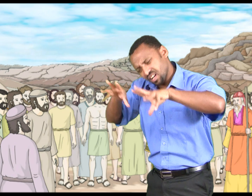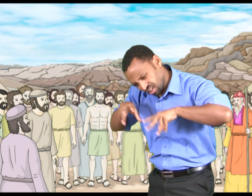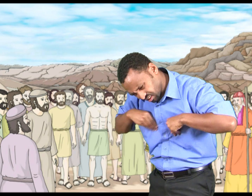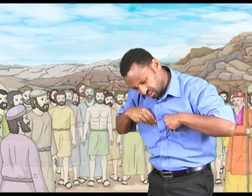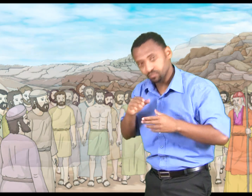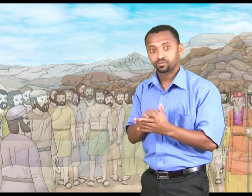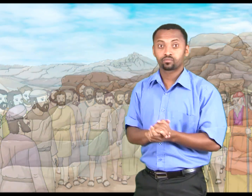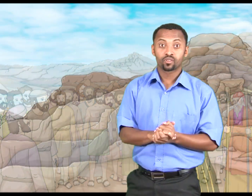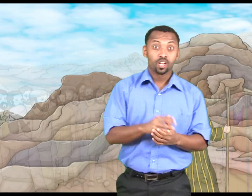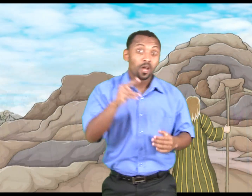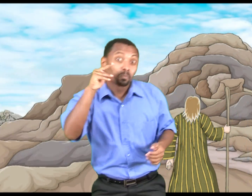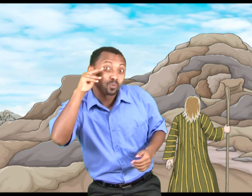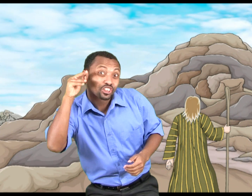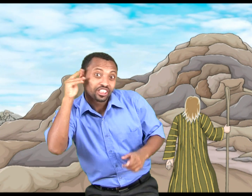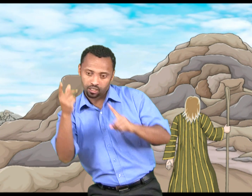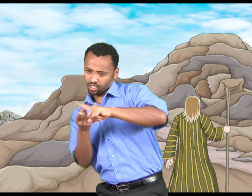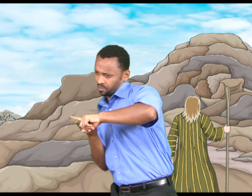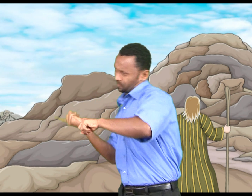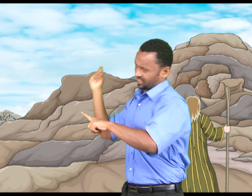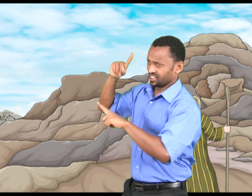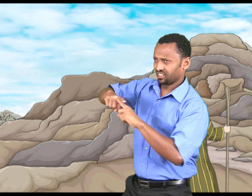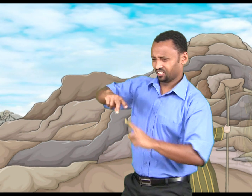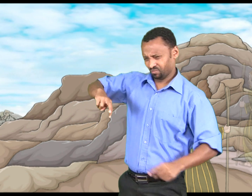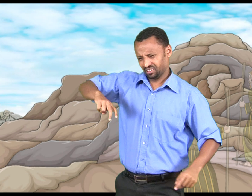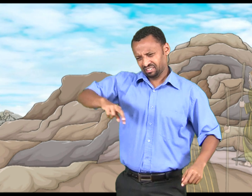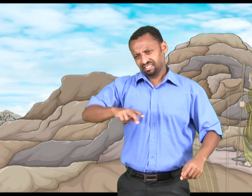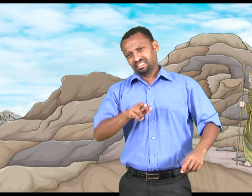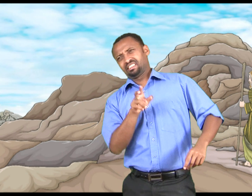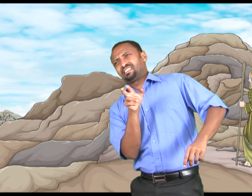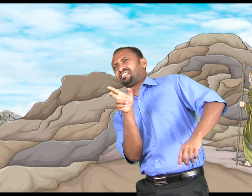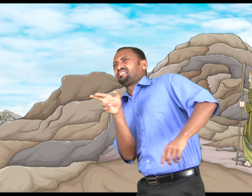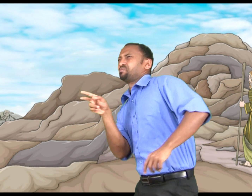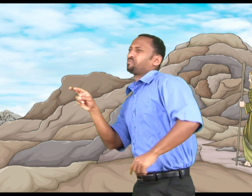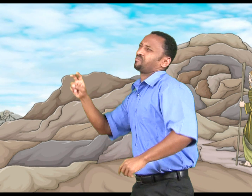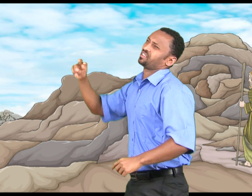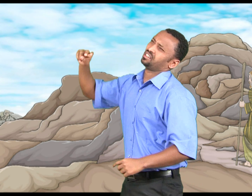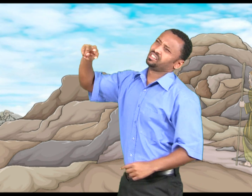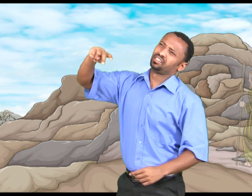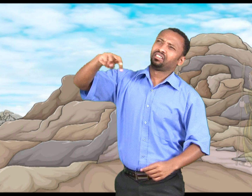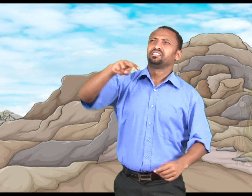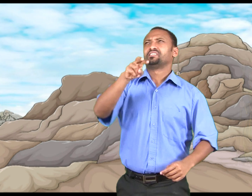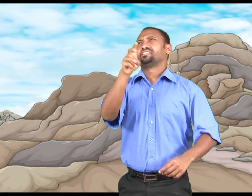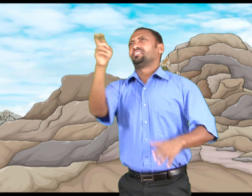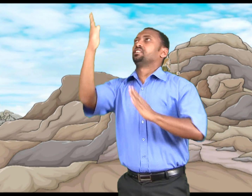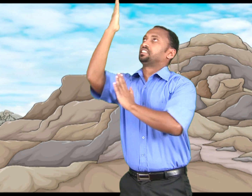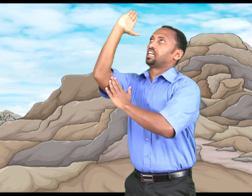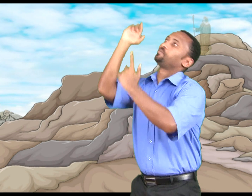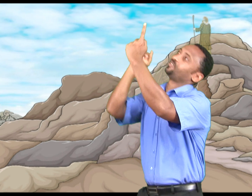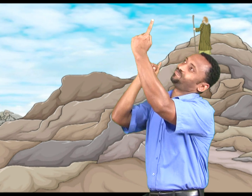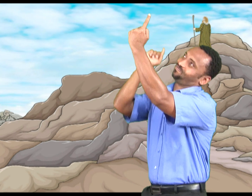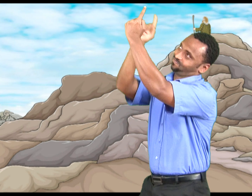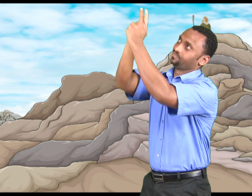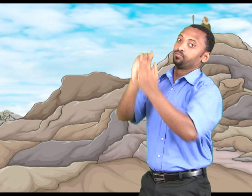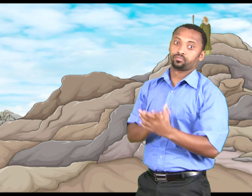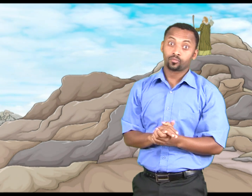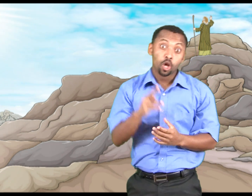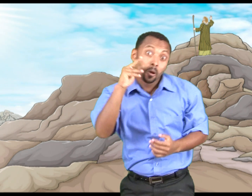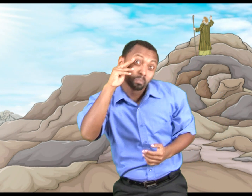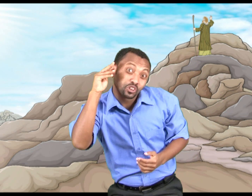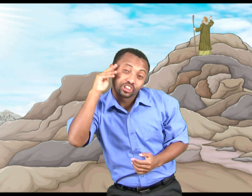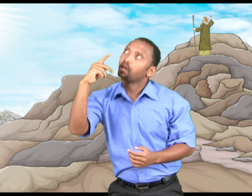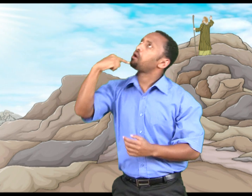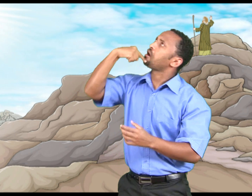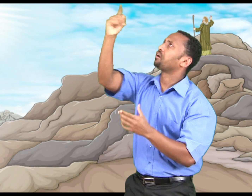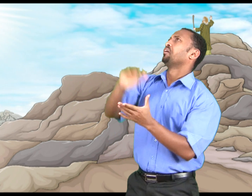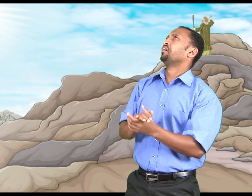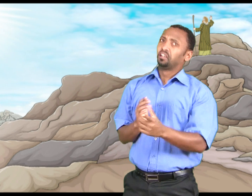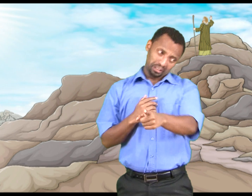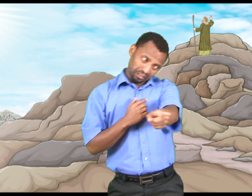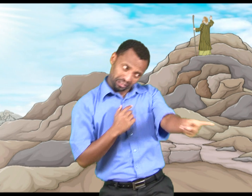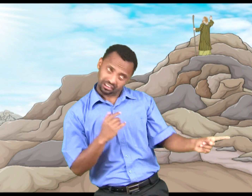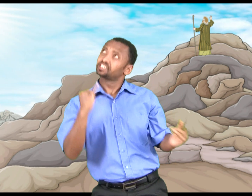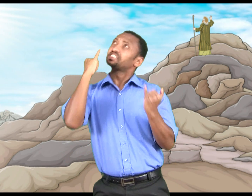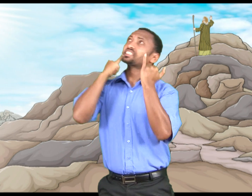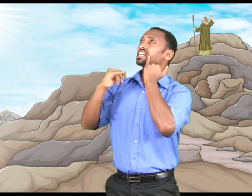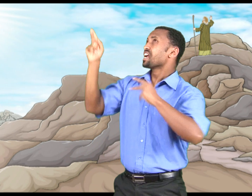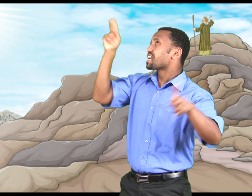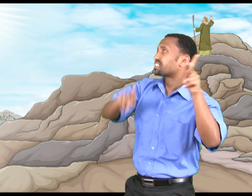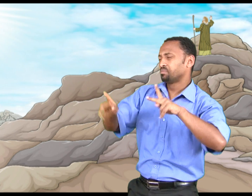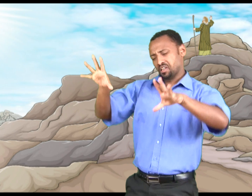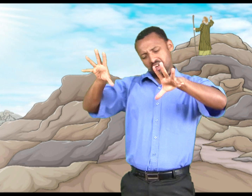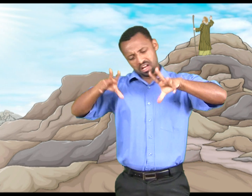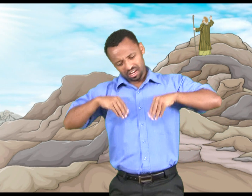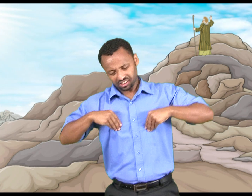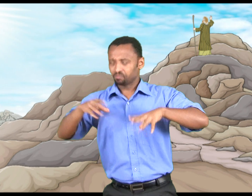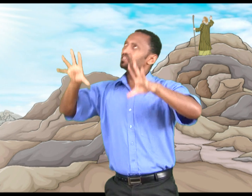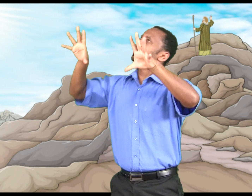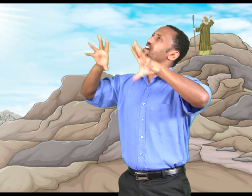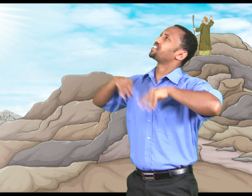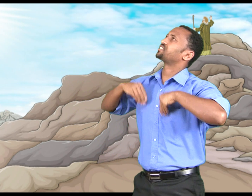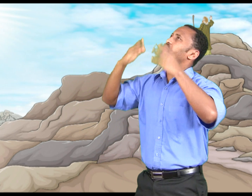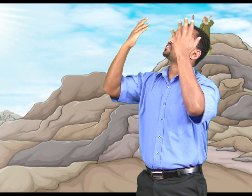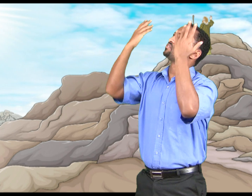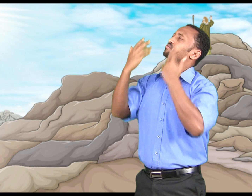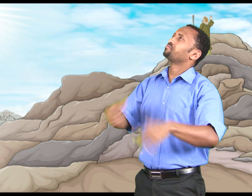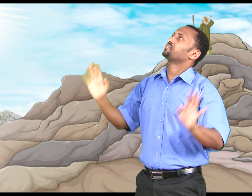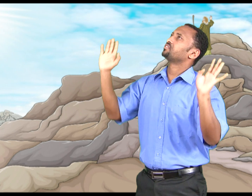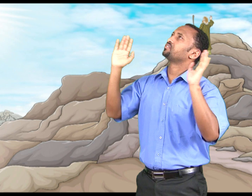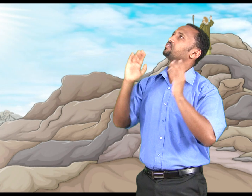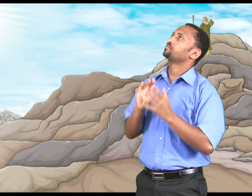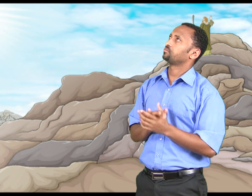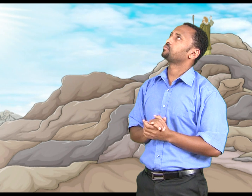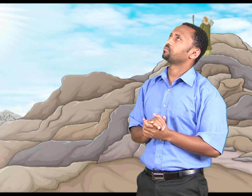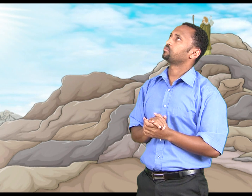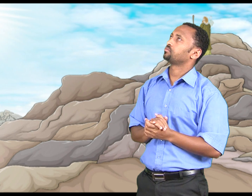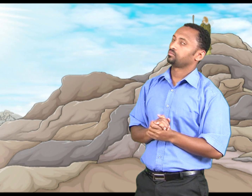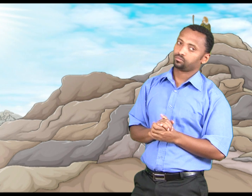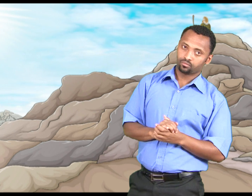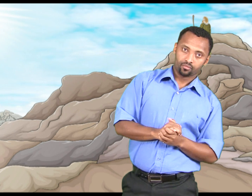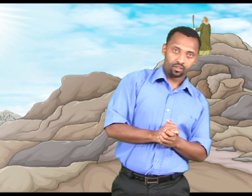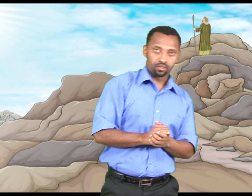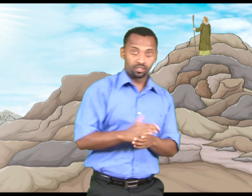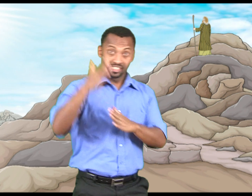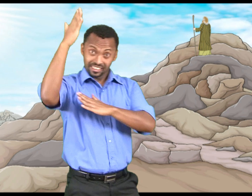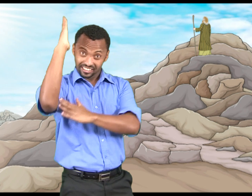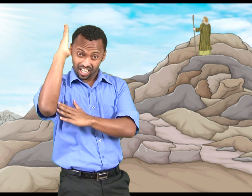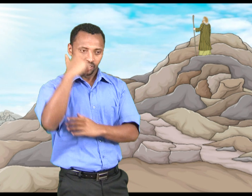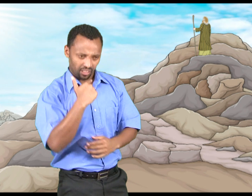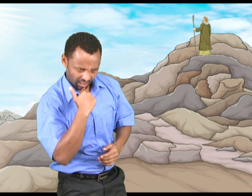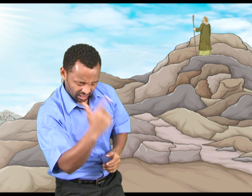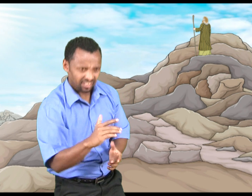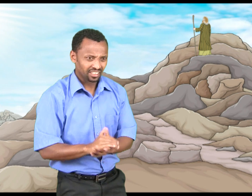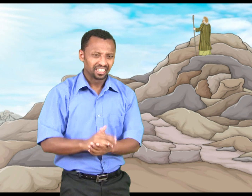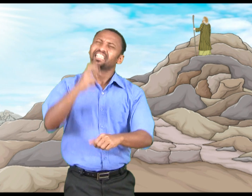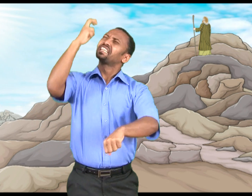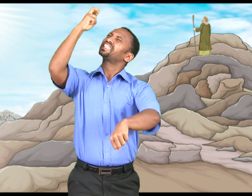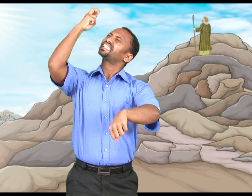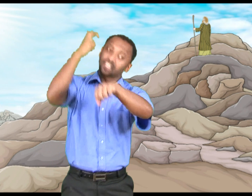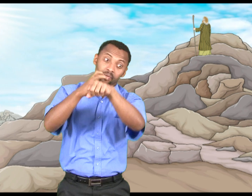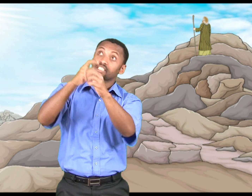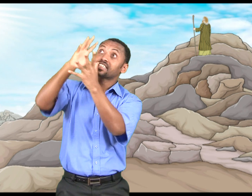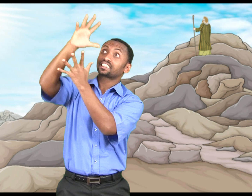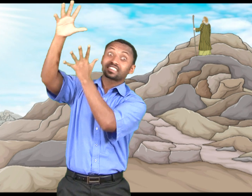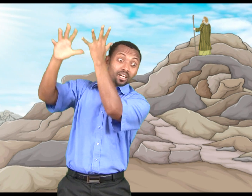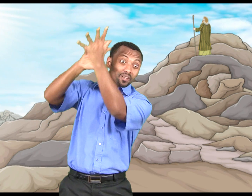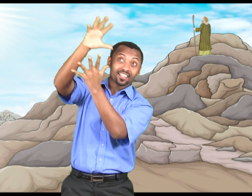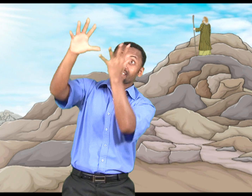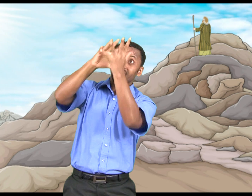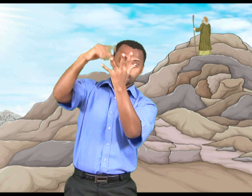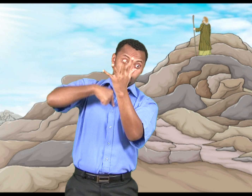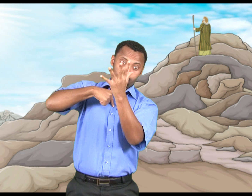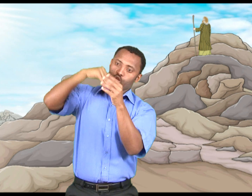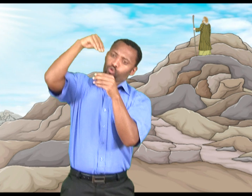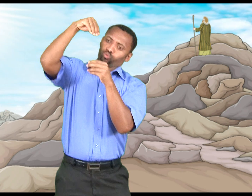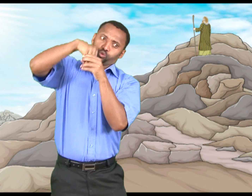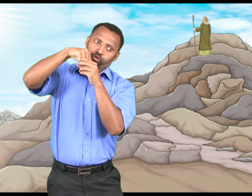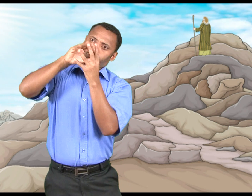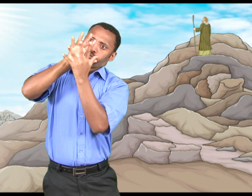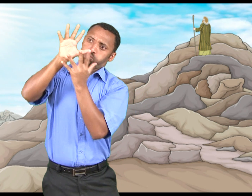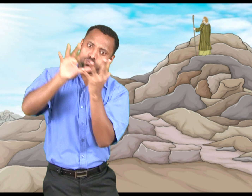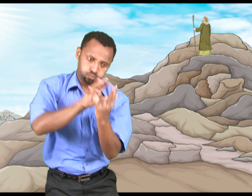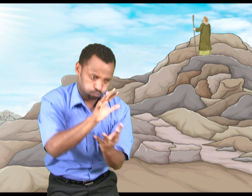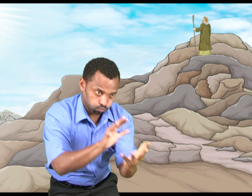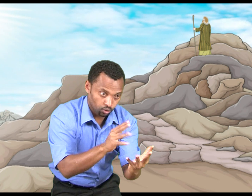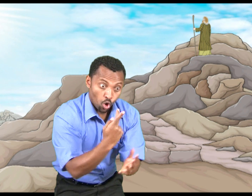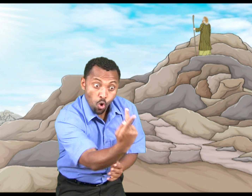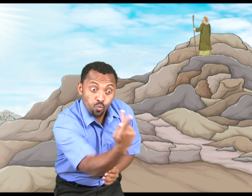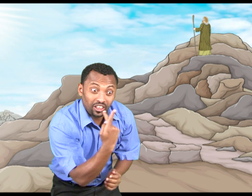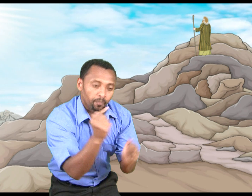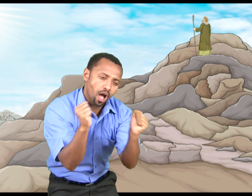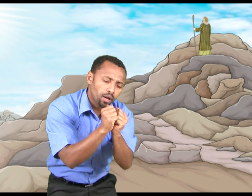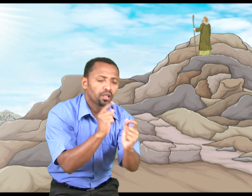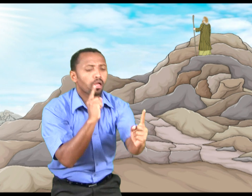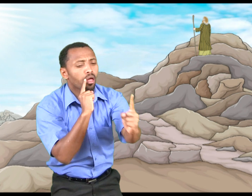So Moses brought their words back to the LORD. The LORD said to Moses, “Behold, I will come to you in a dense cloud, so that the people will hear when I speak with you, and they will always put their trust in you.”